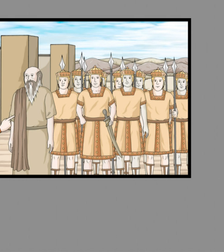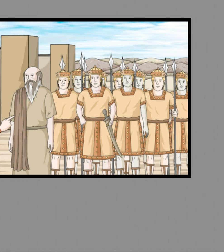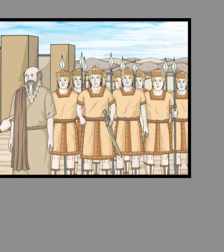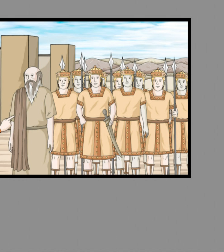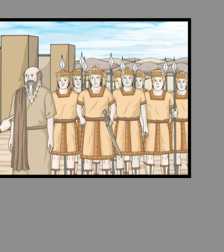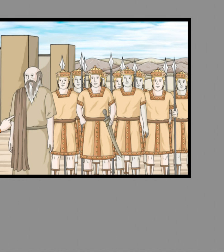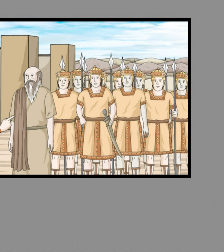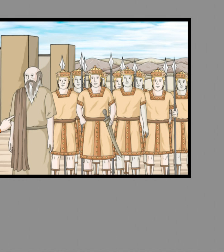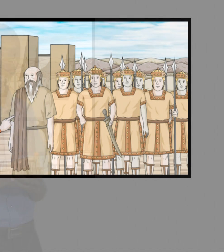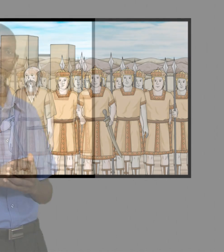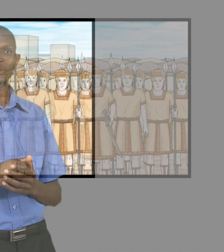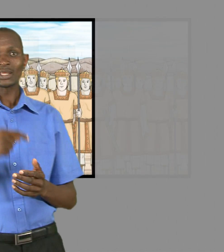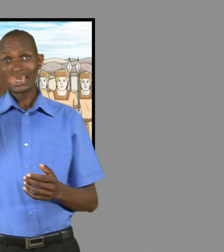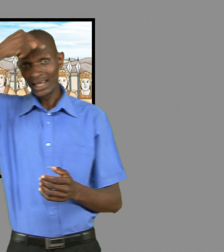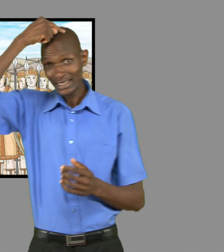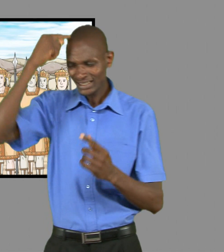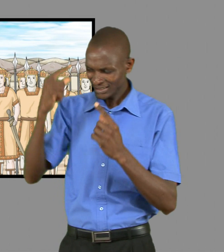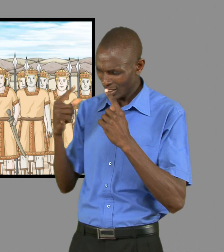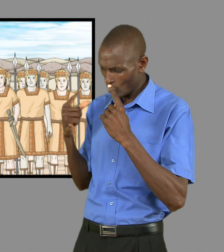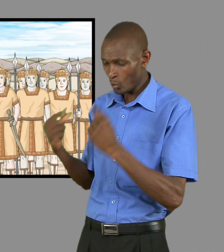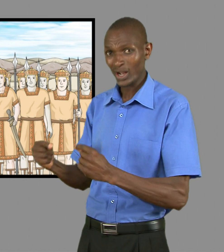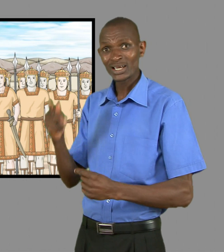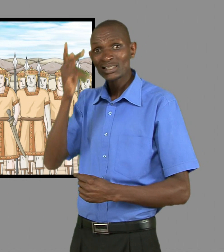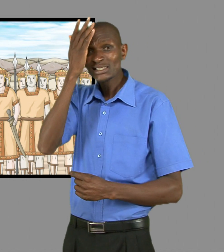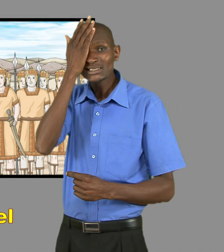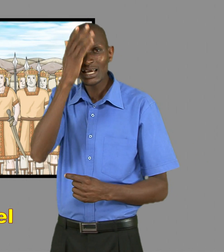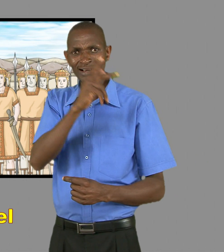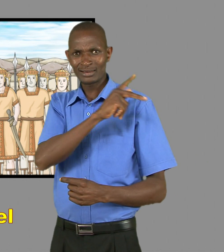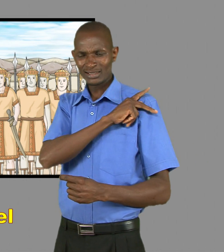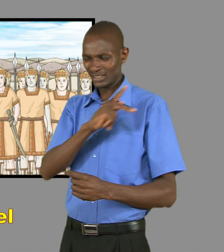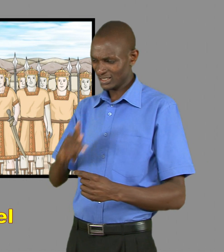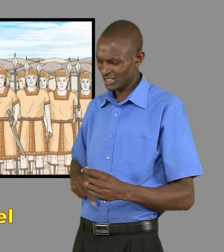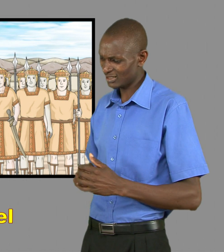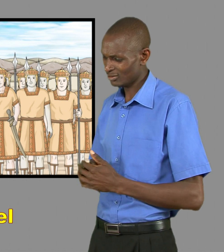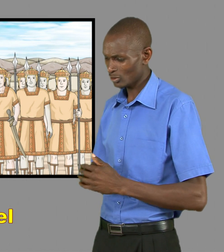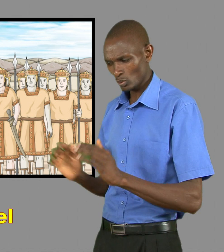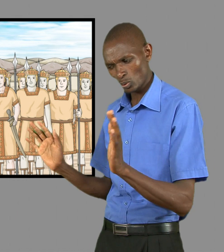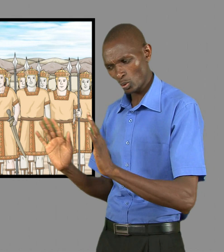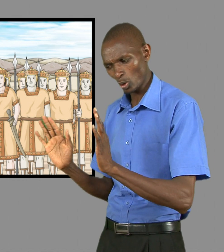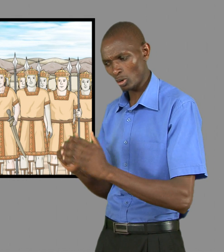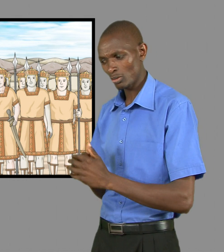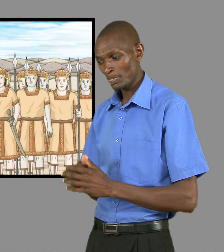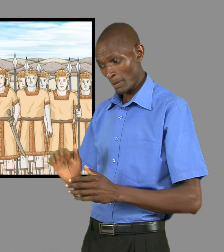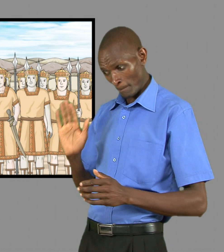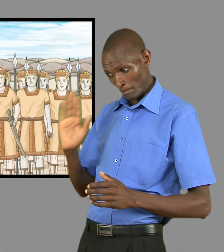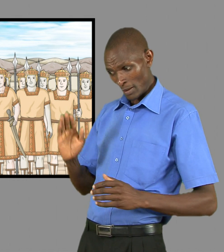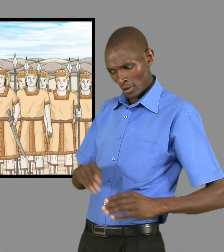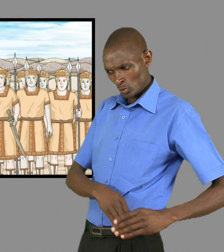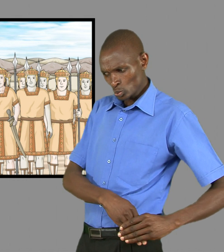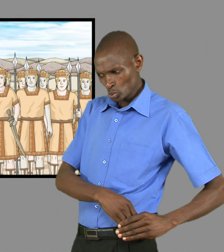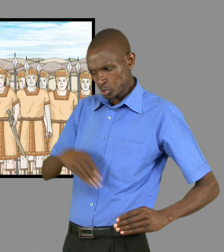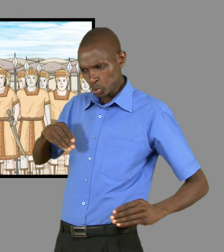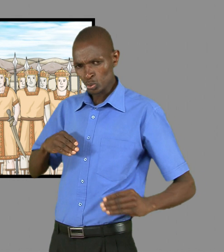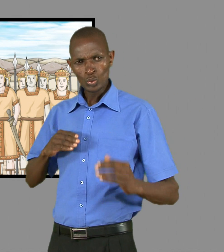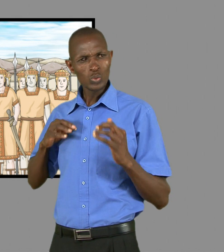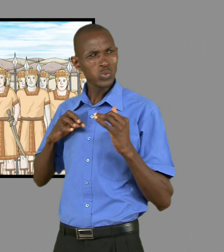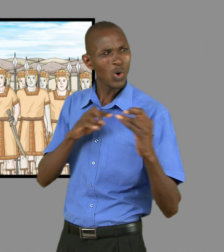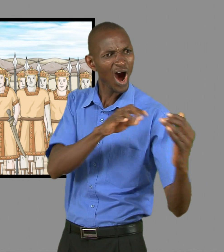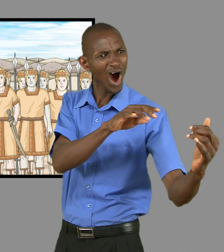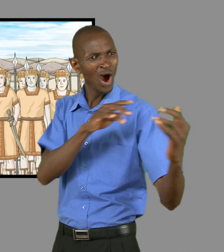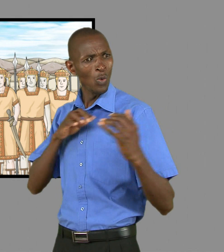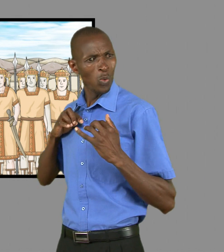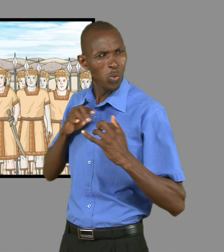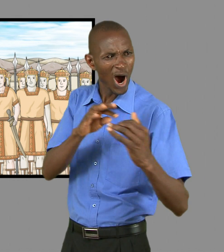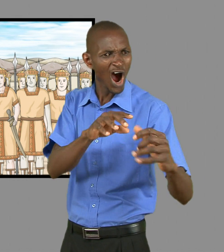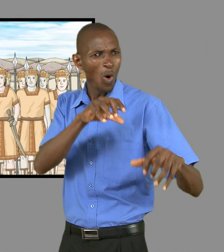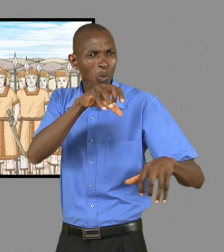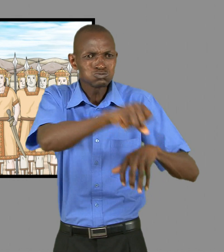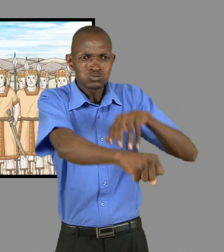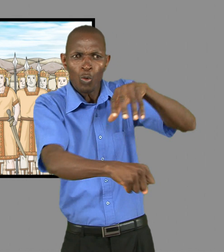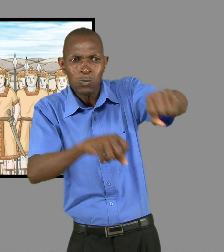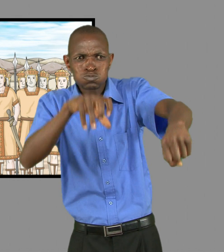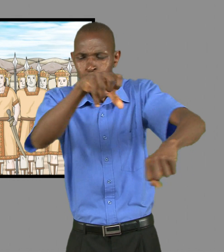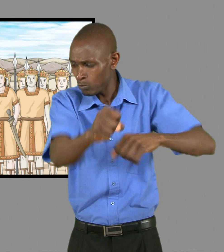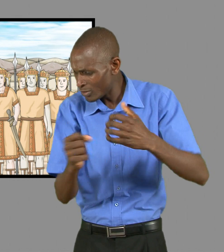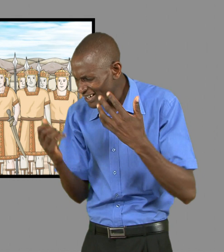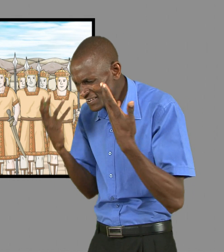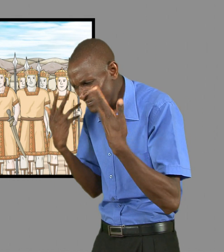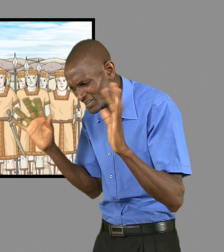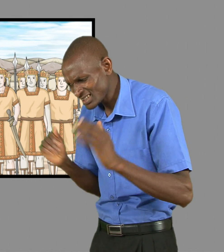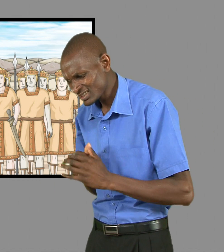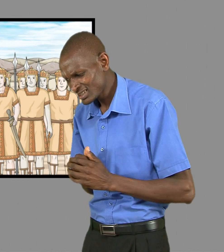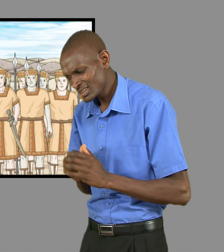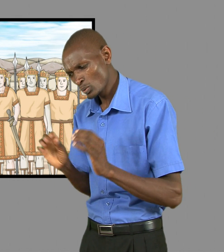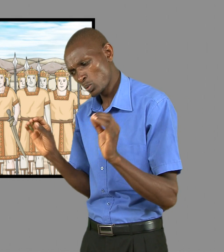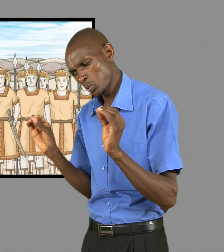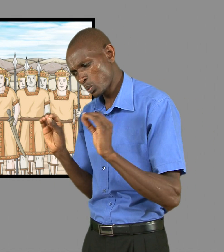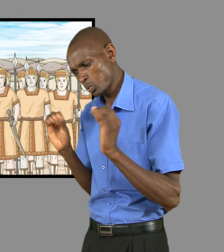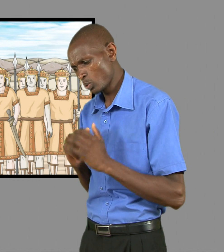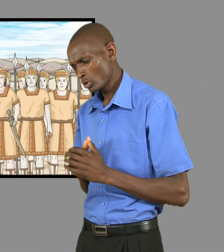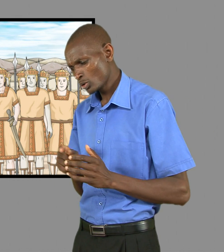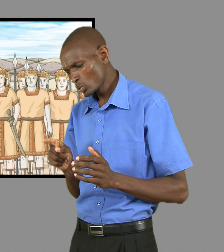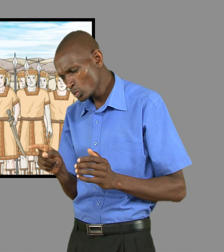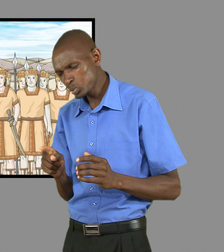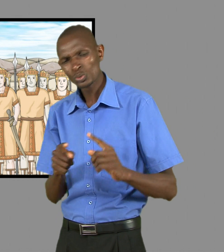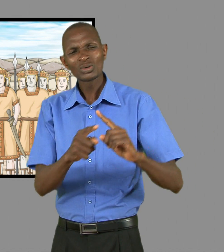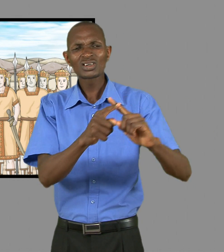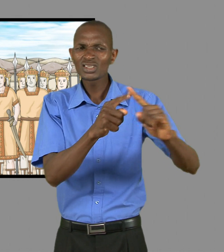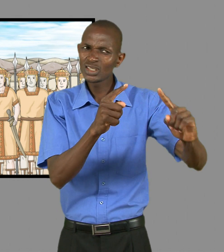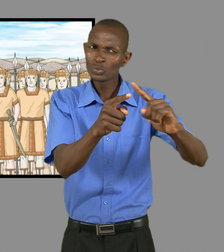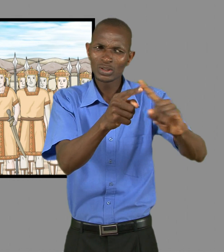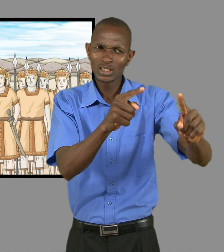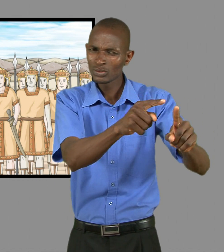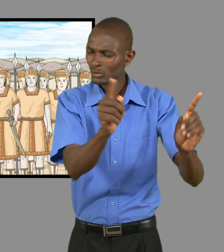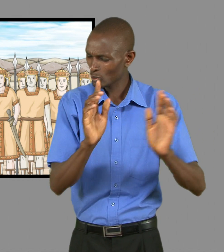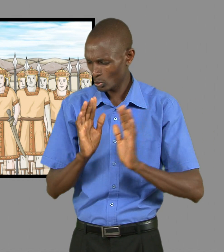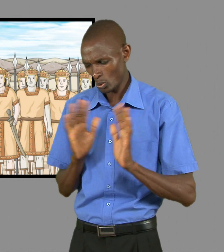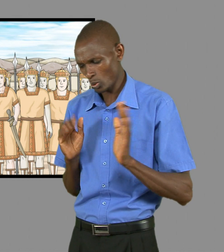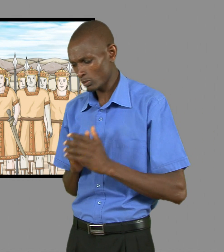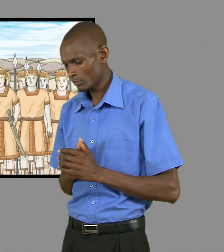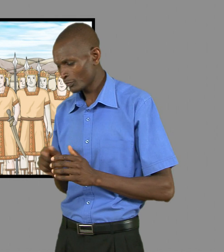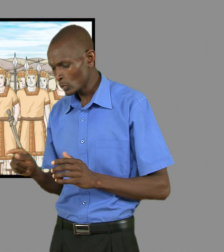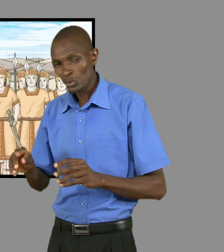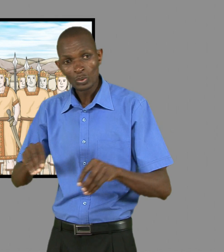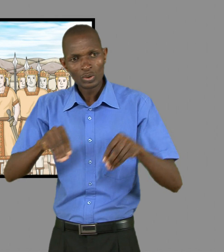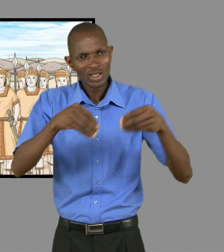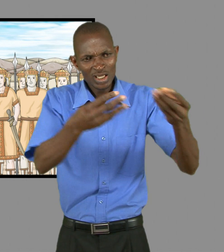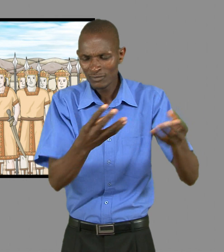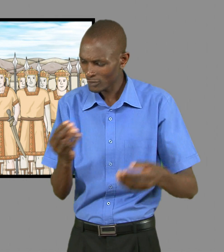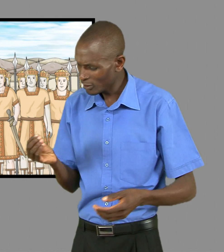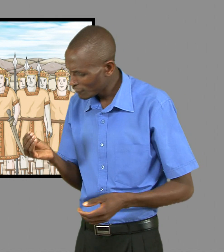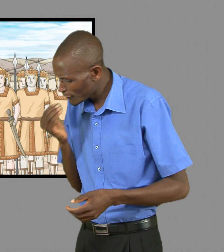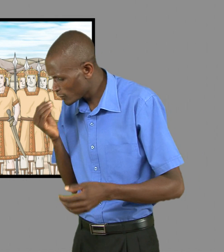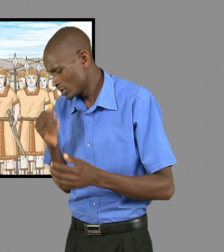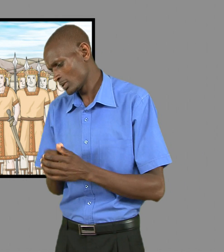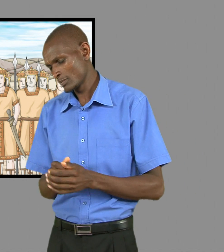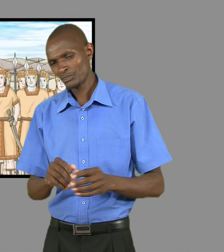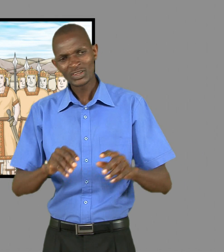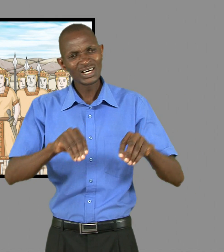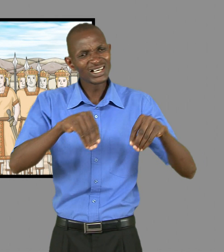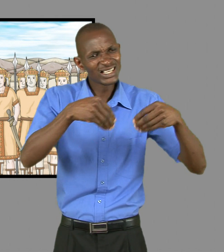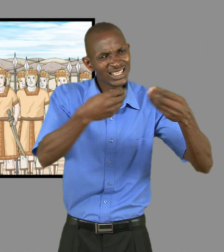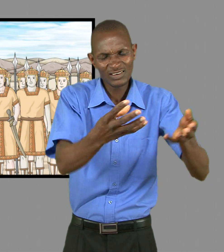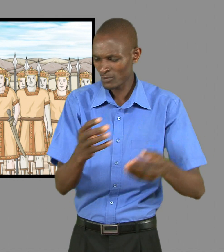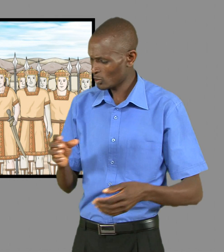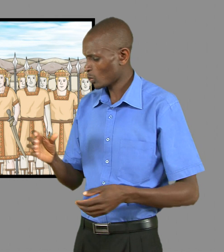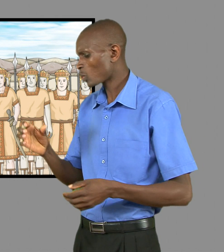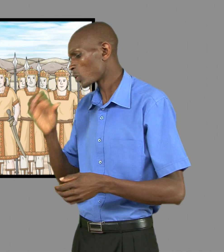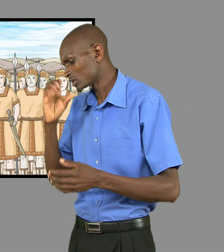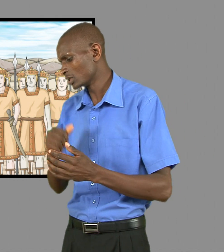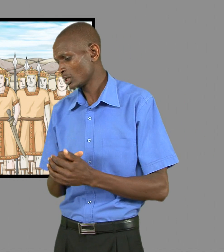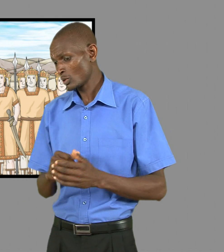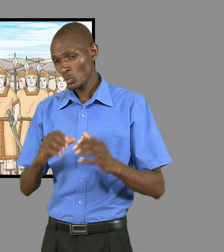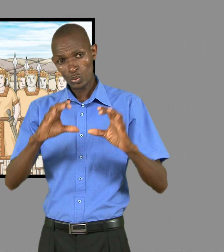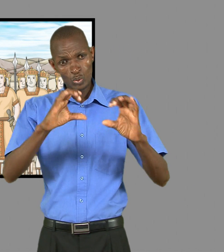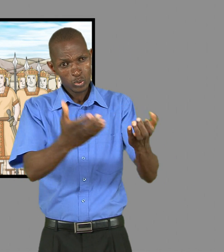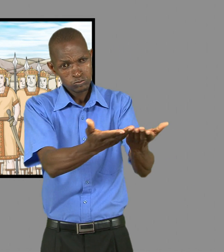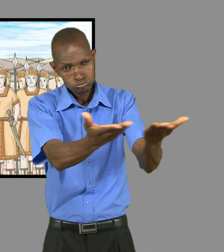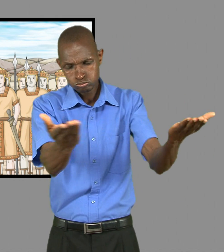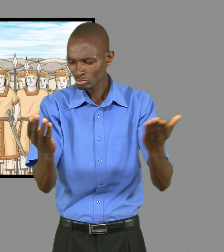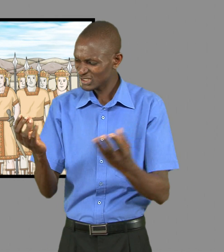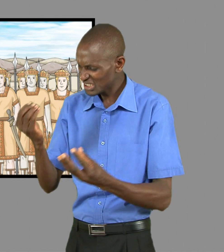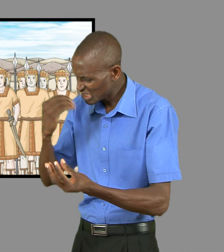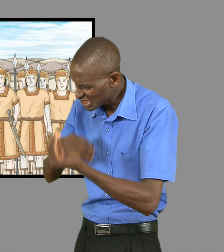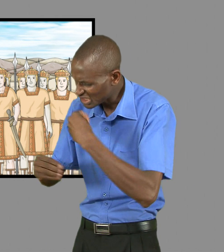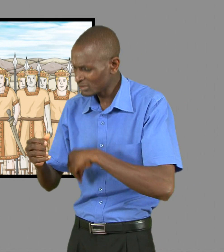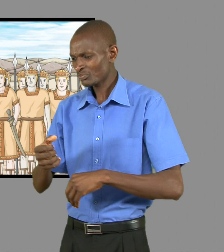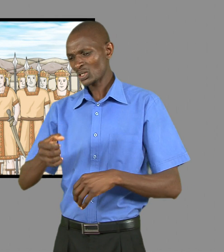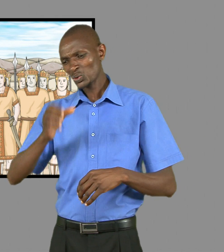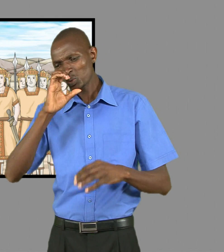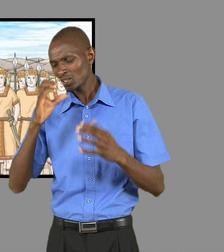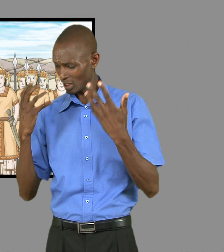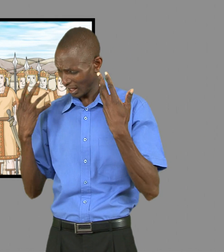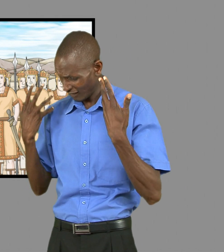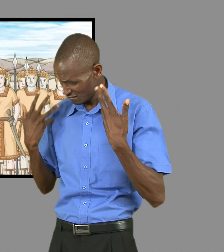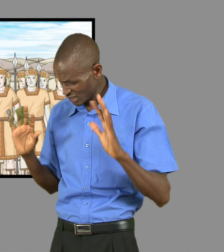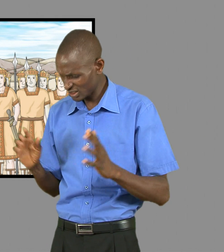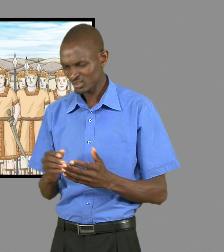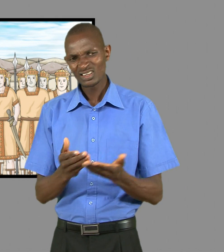“Do not kill them,” he replied. “Would you kill those you have captured with your own sword or bow?